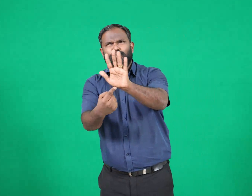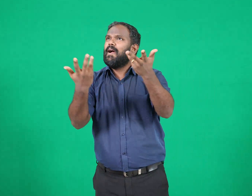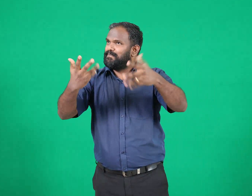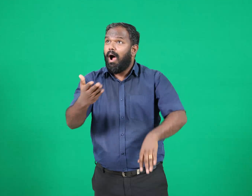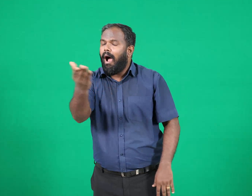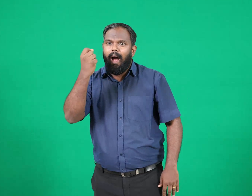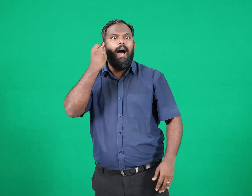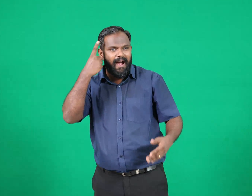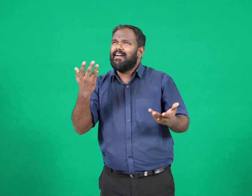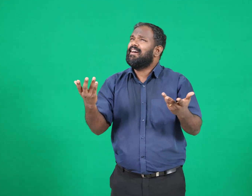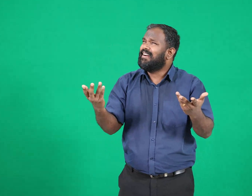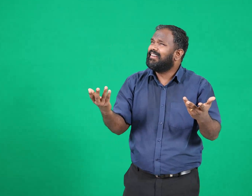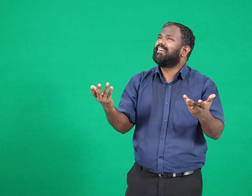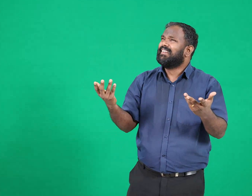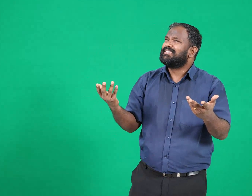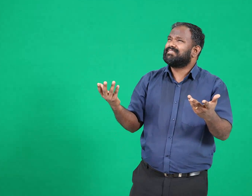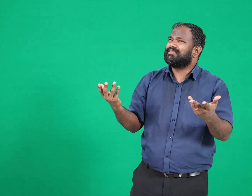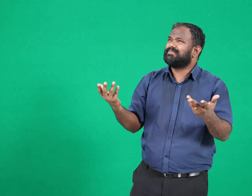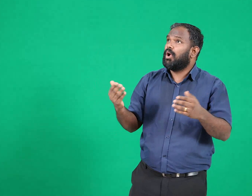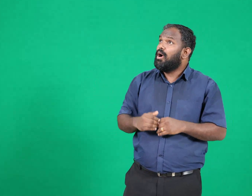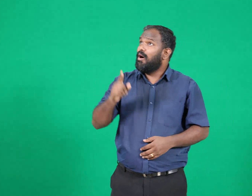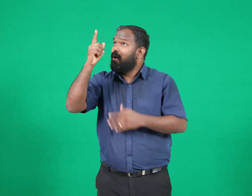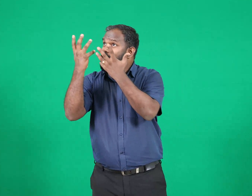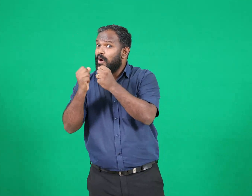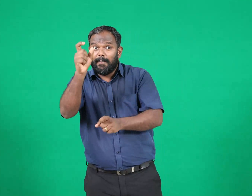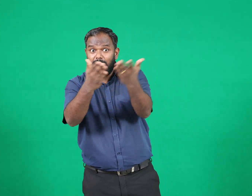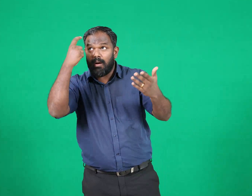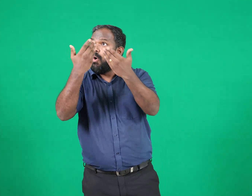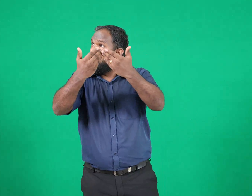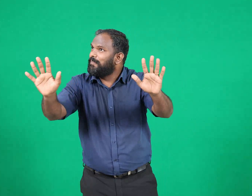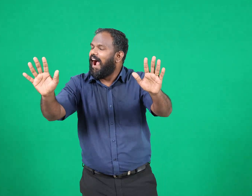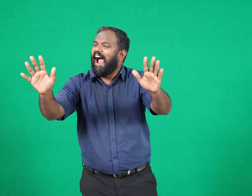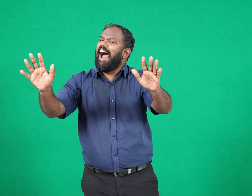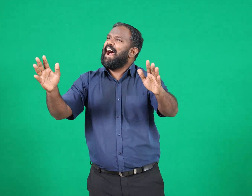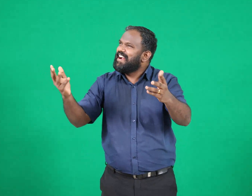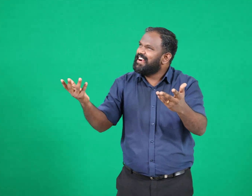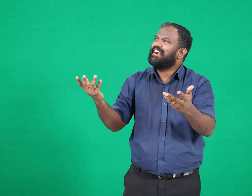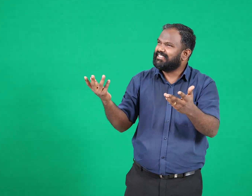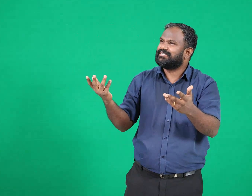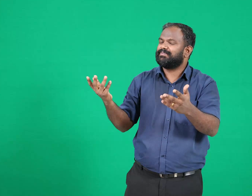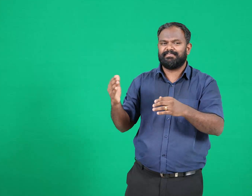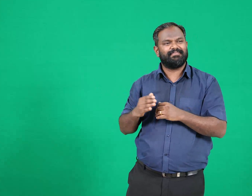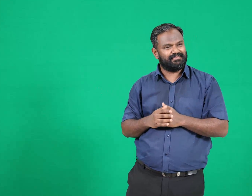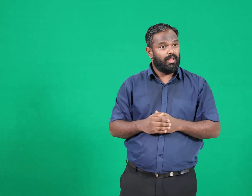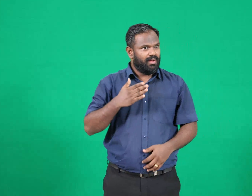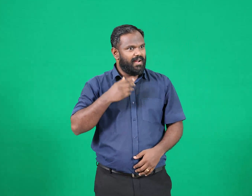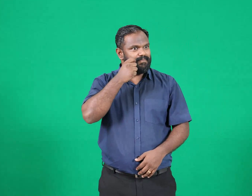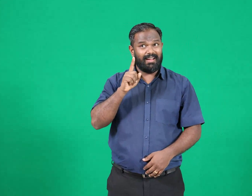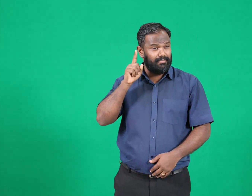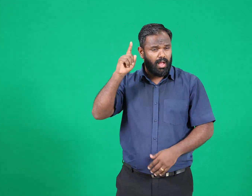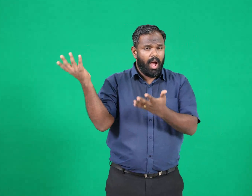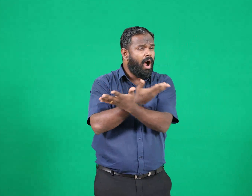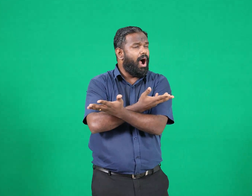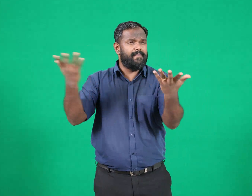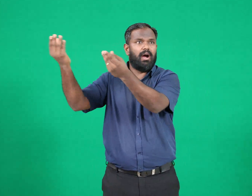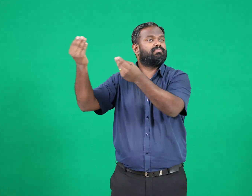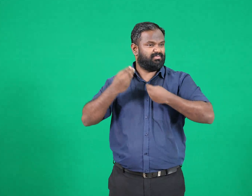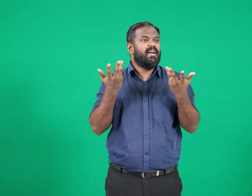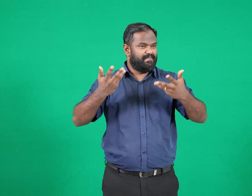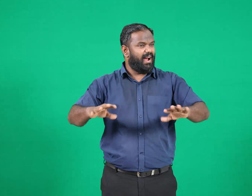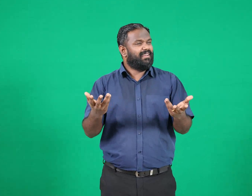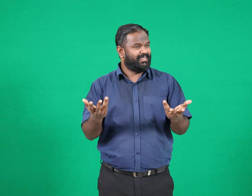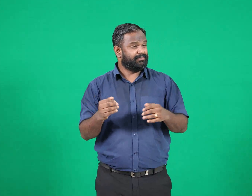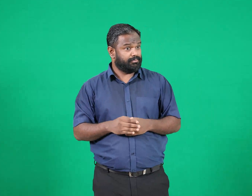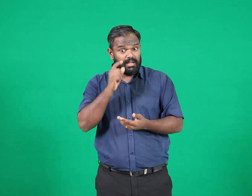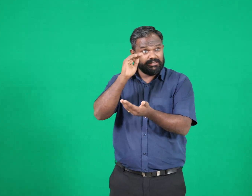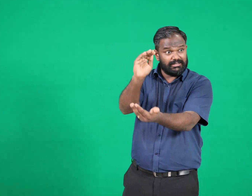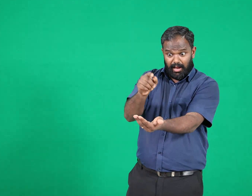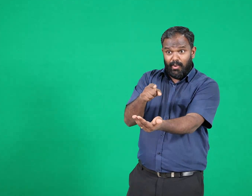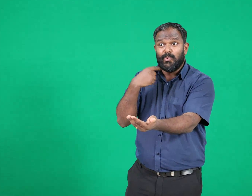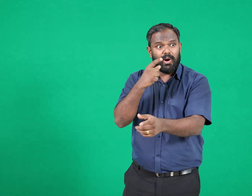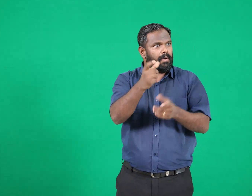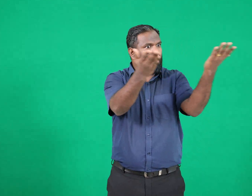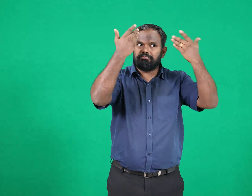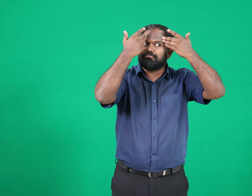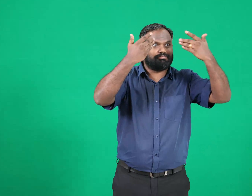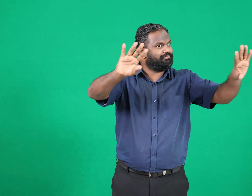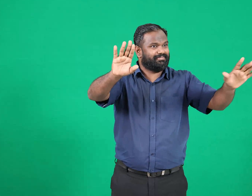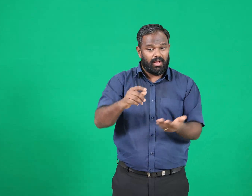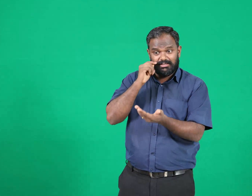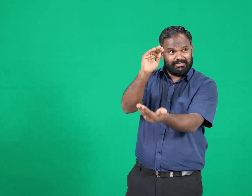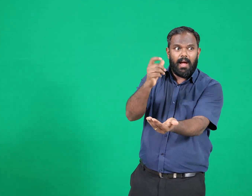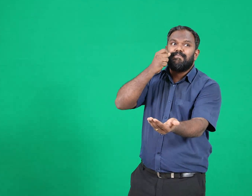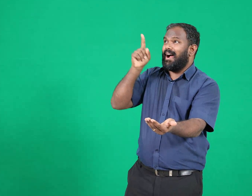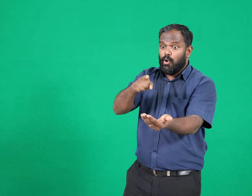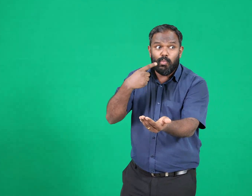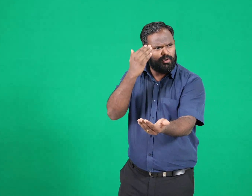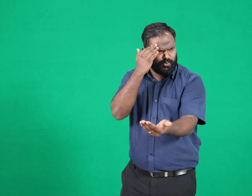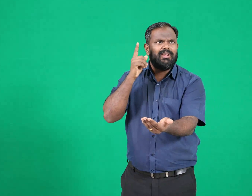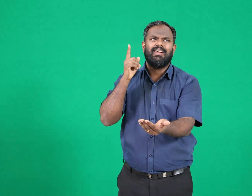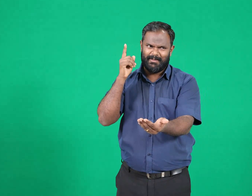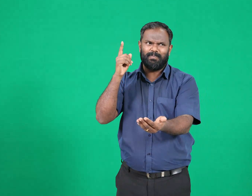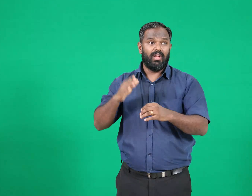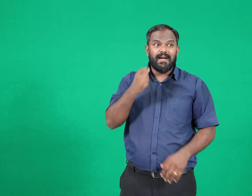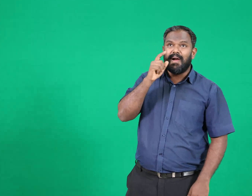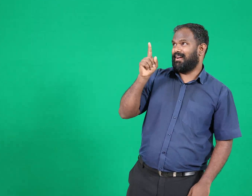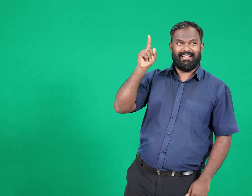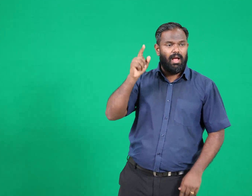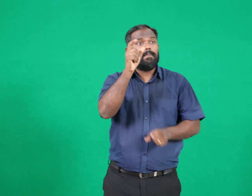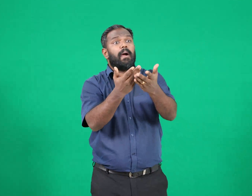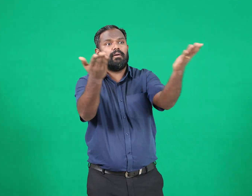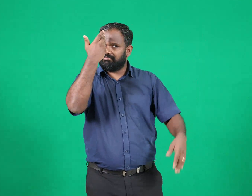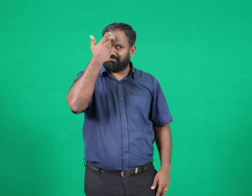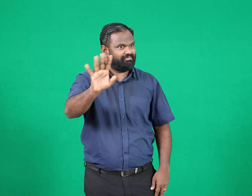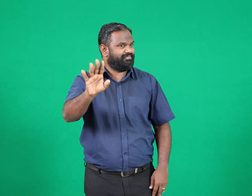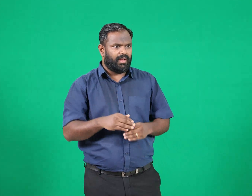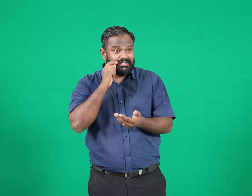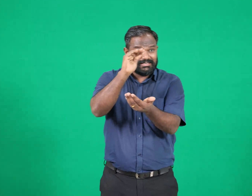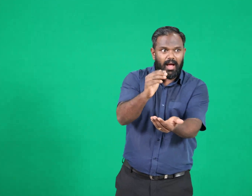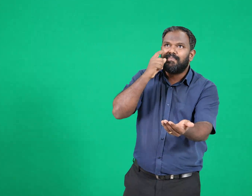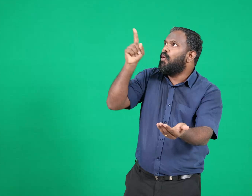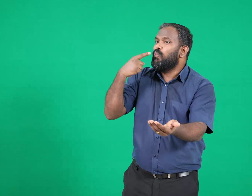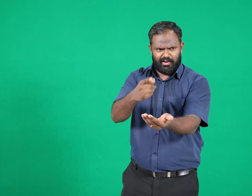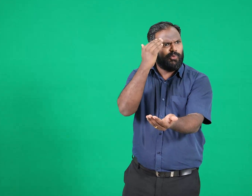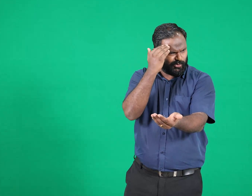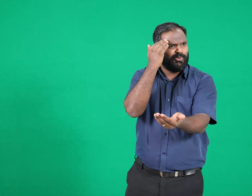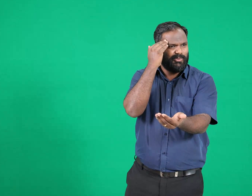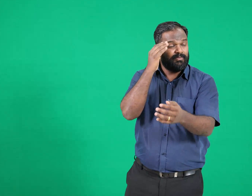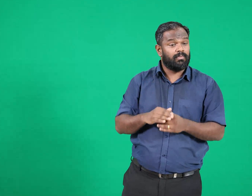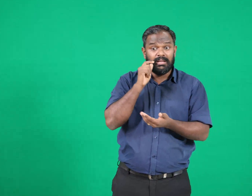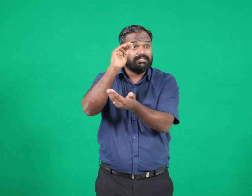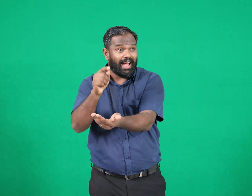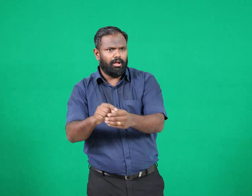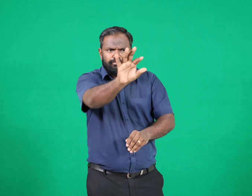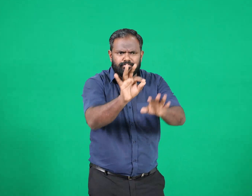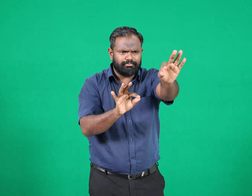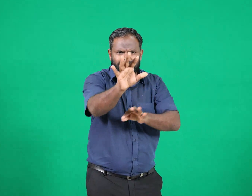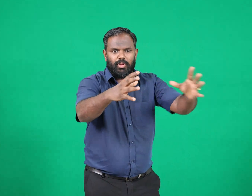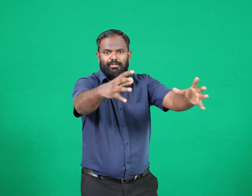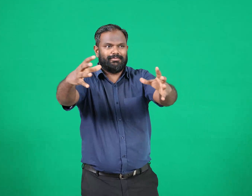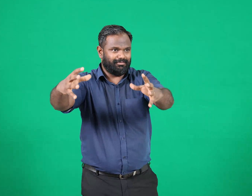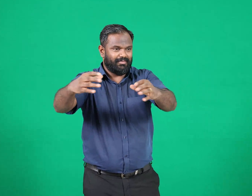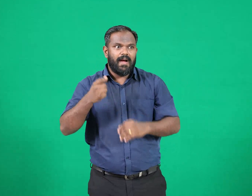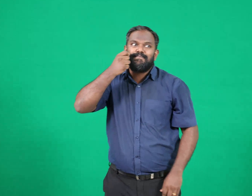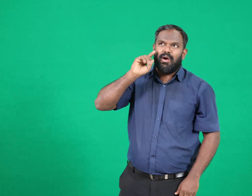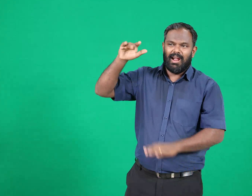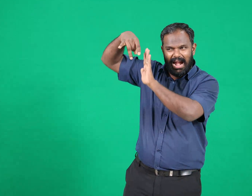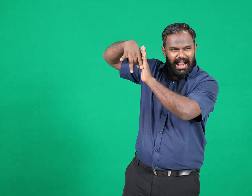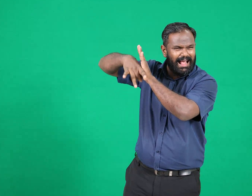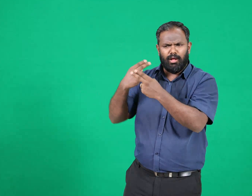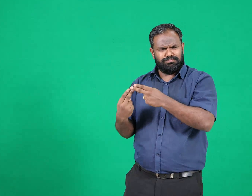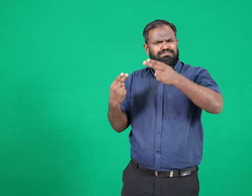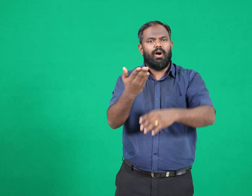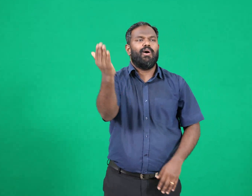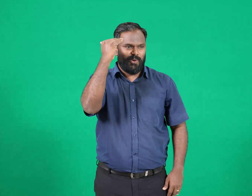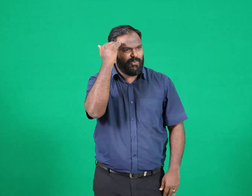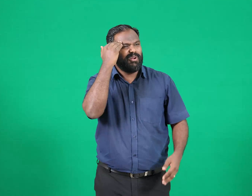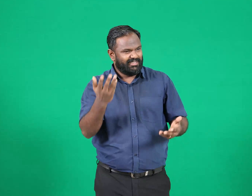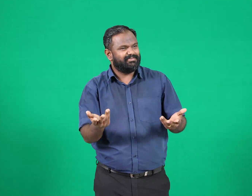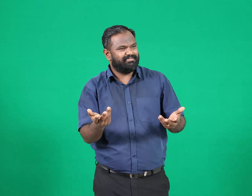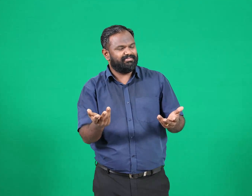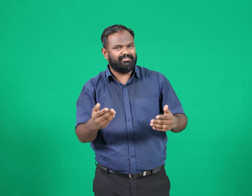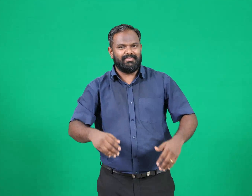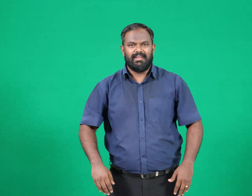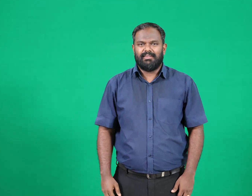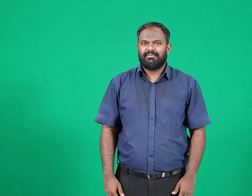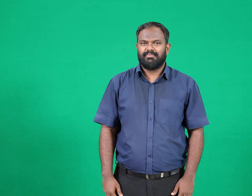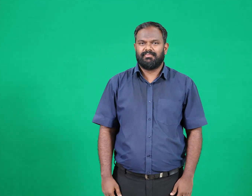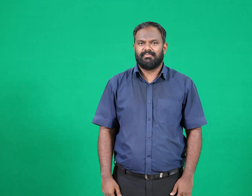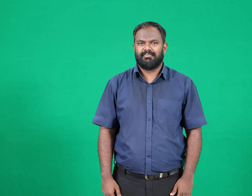No one knows the Son except the Father, and no one knows the Father except the Son and those to whom the Son chooses to reveal Him.